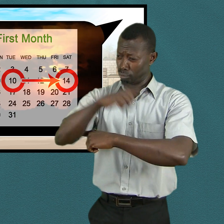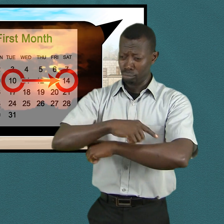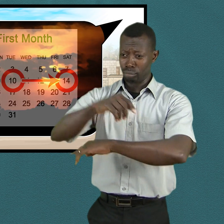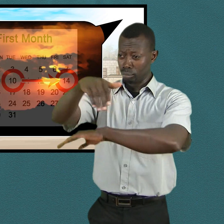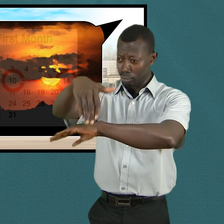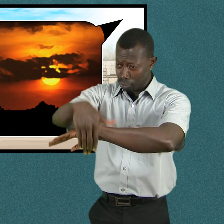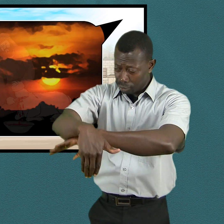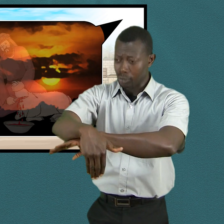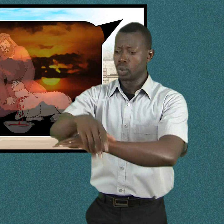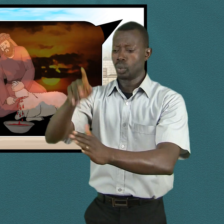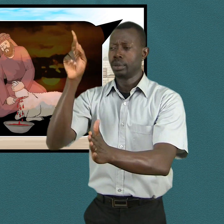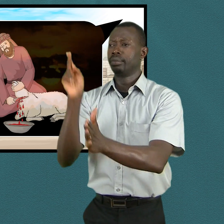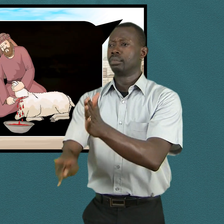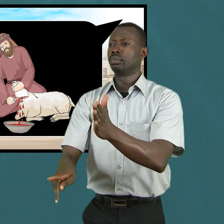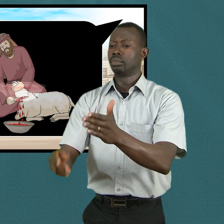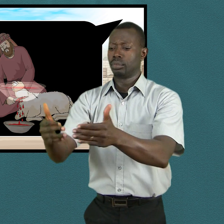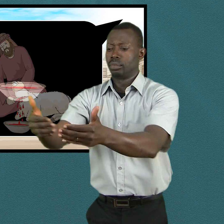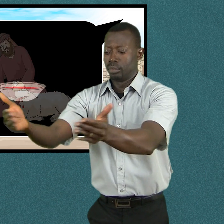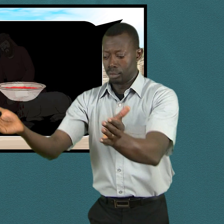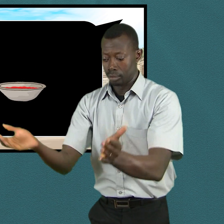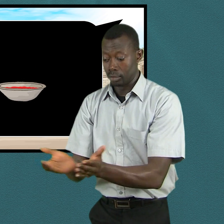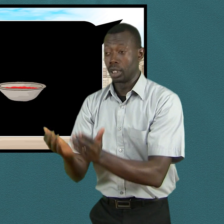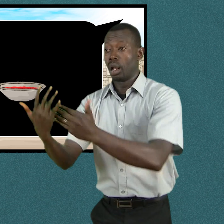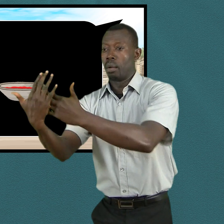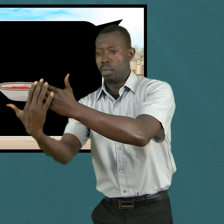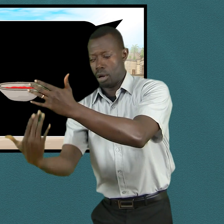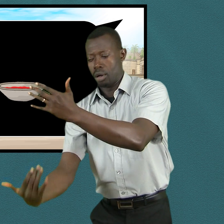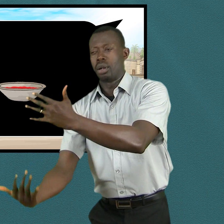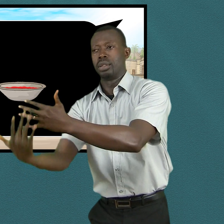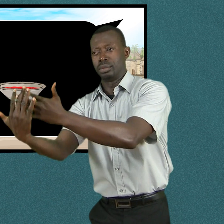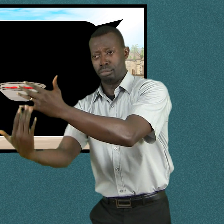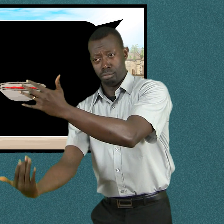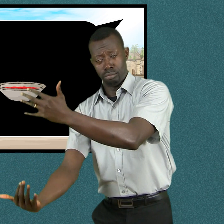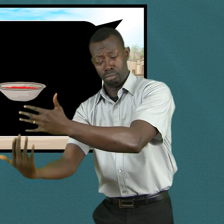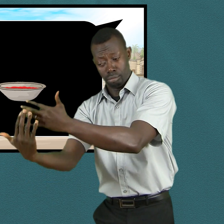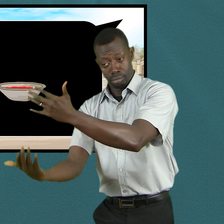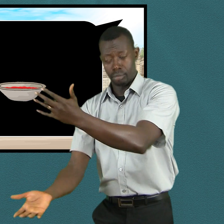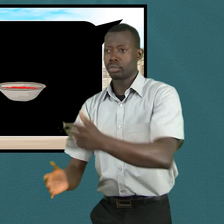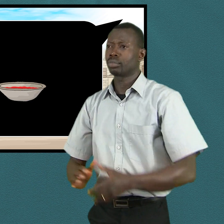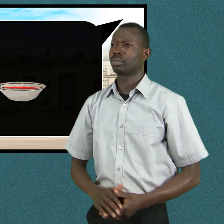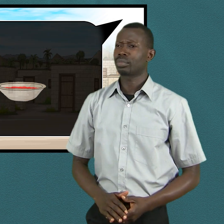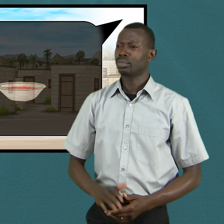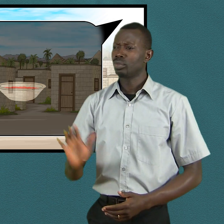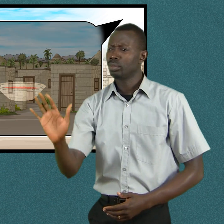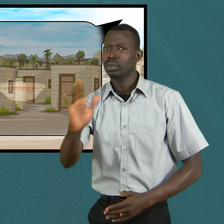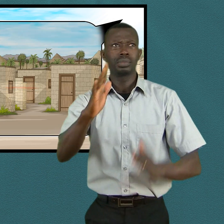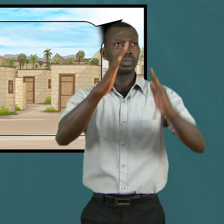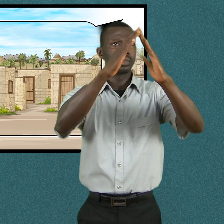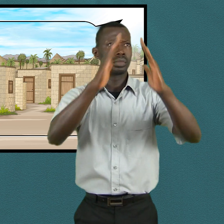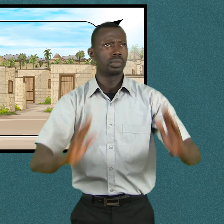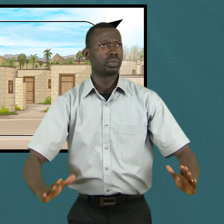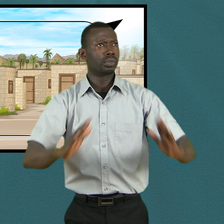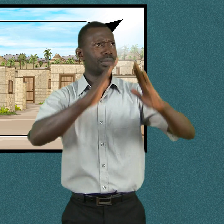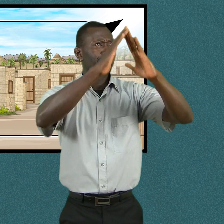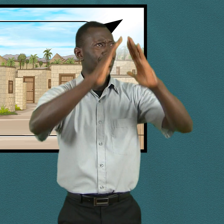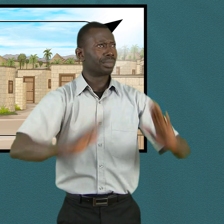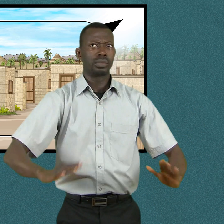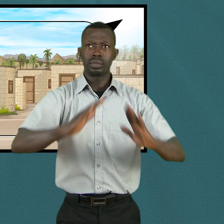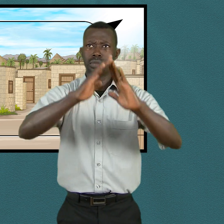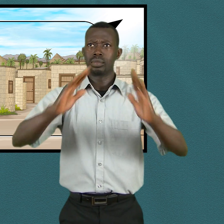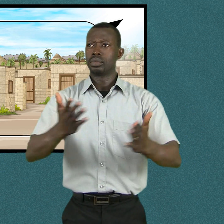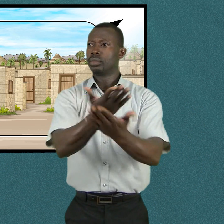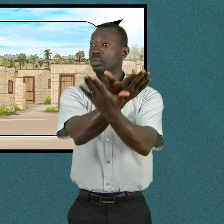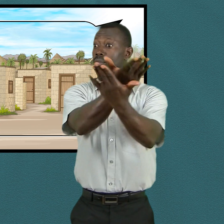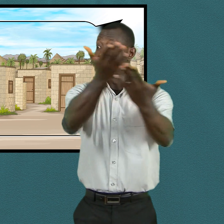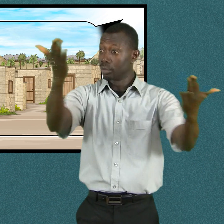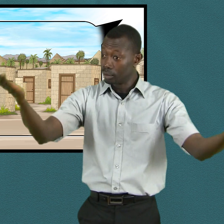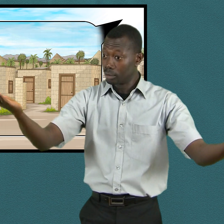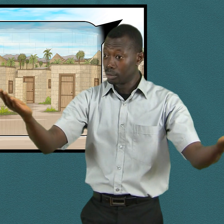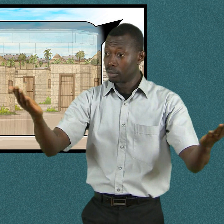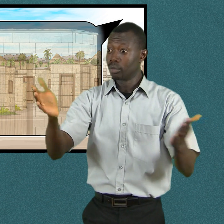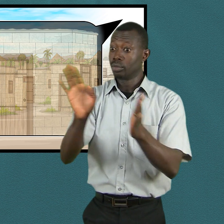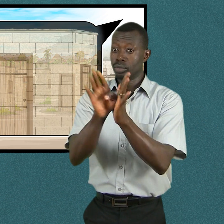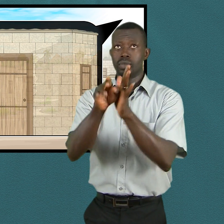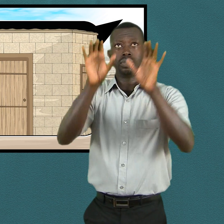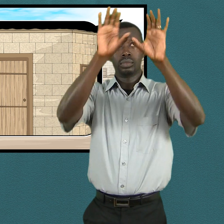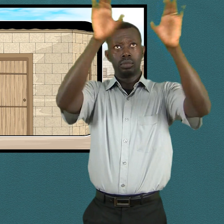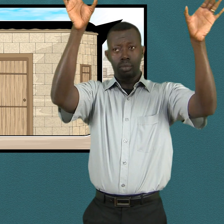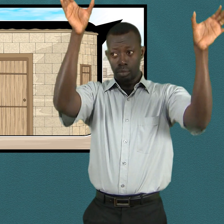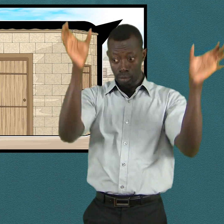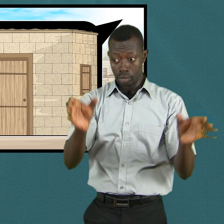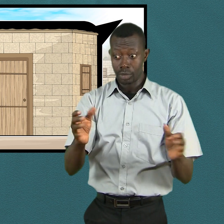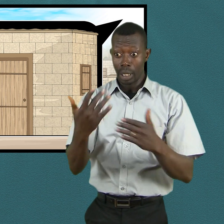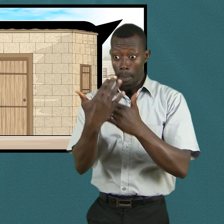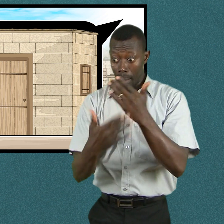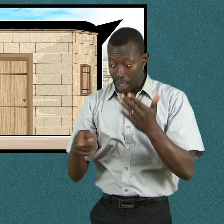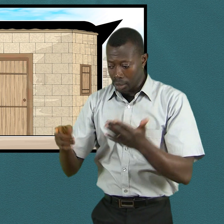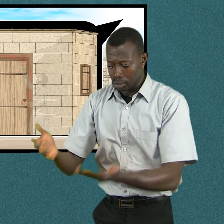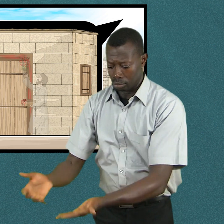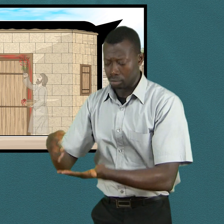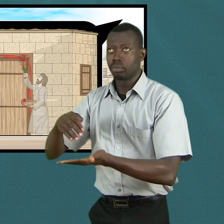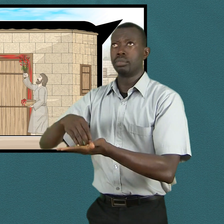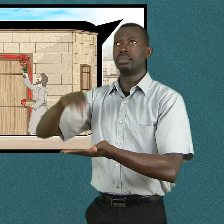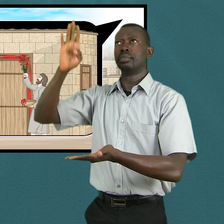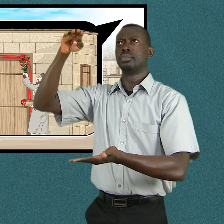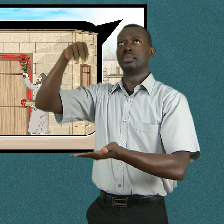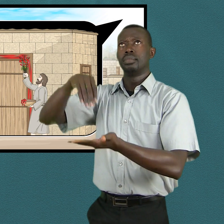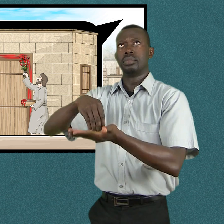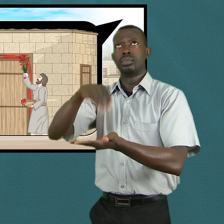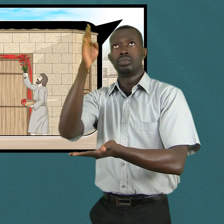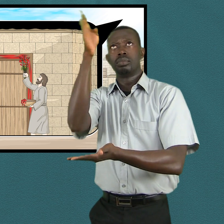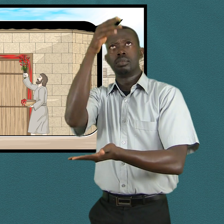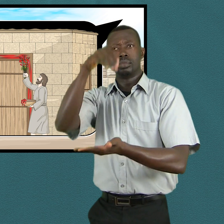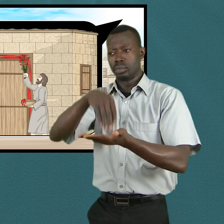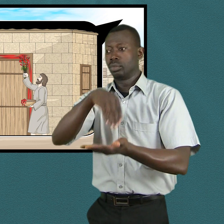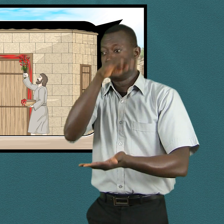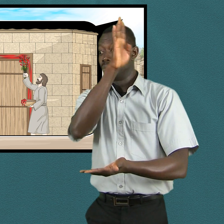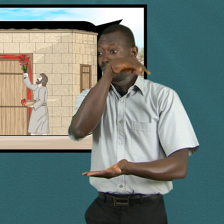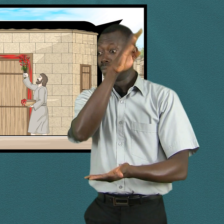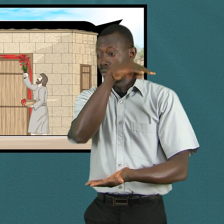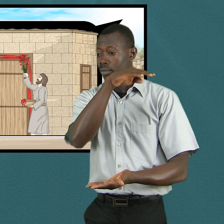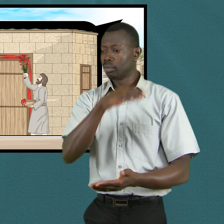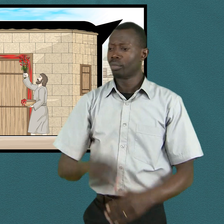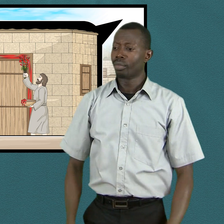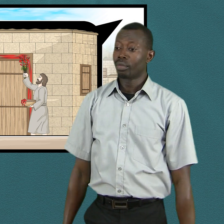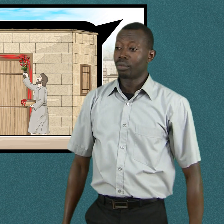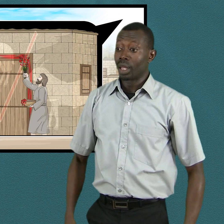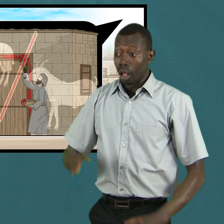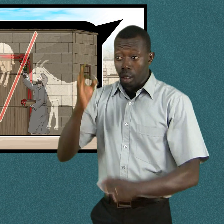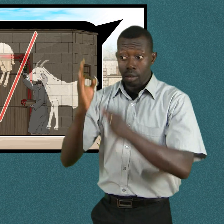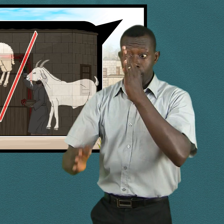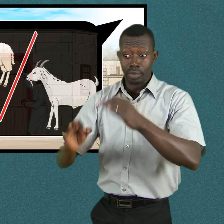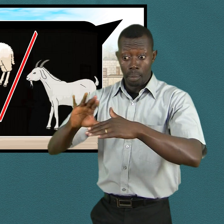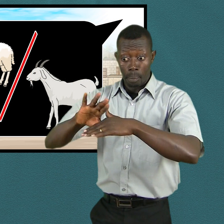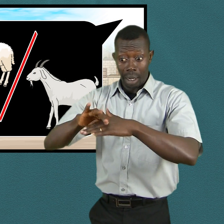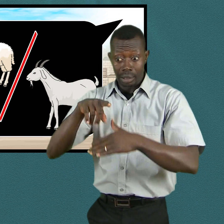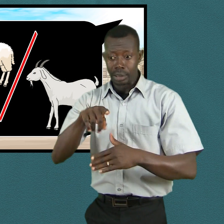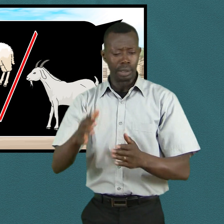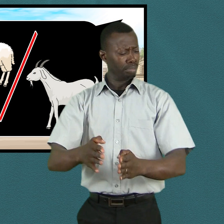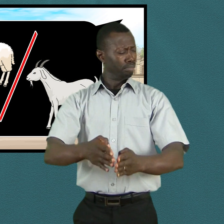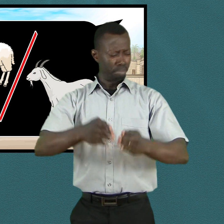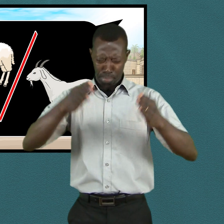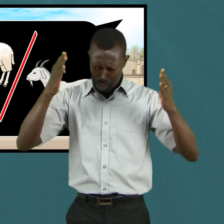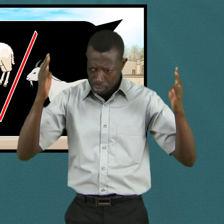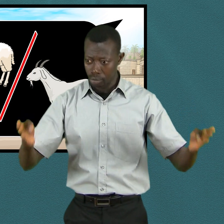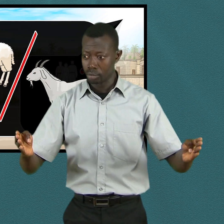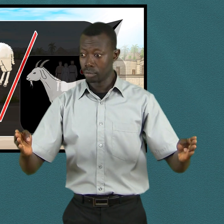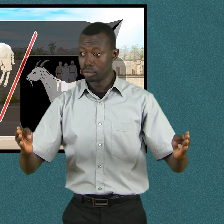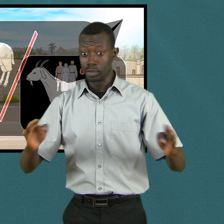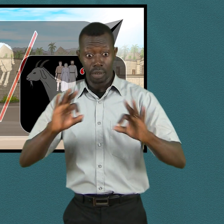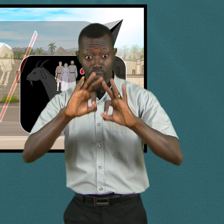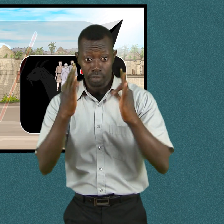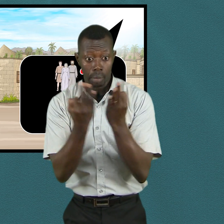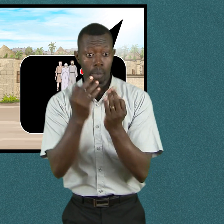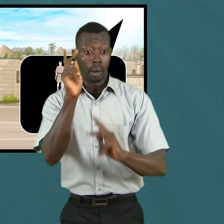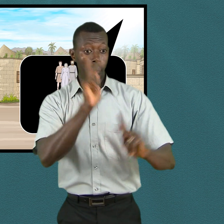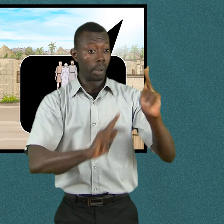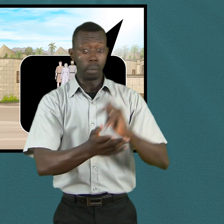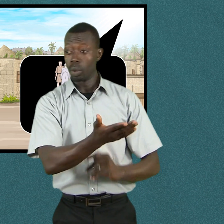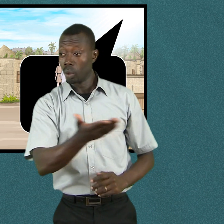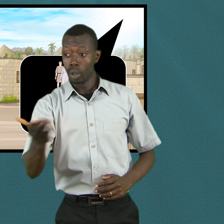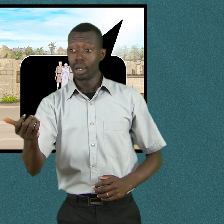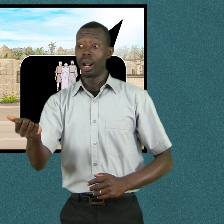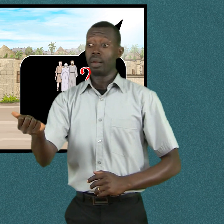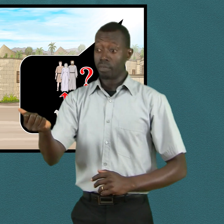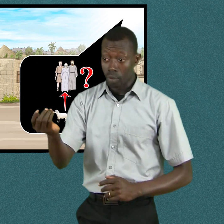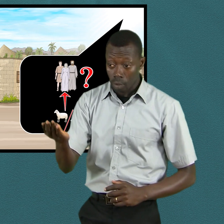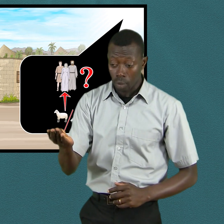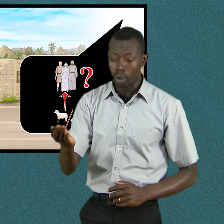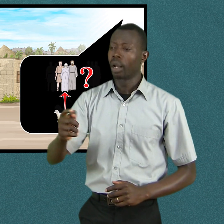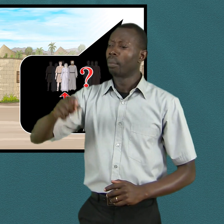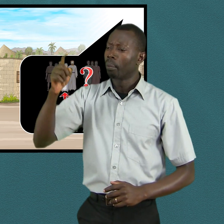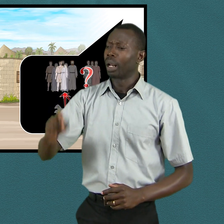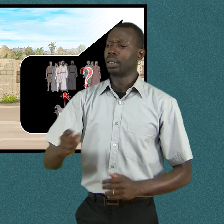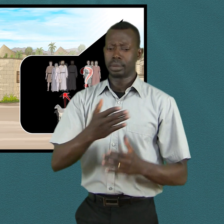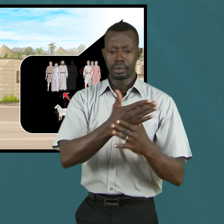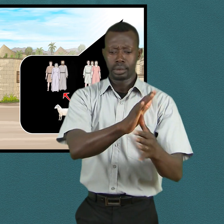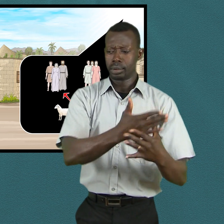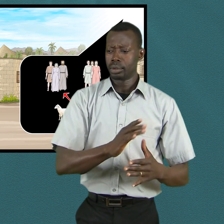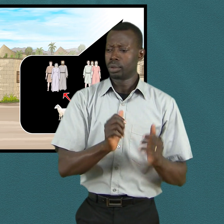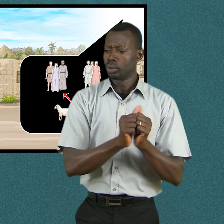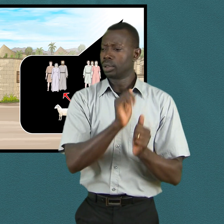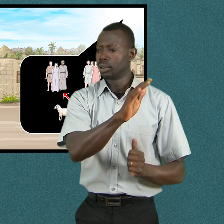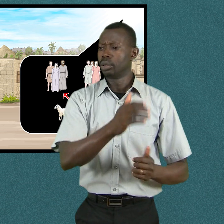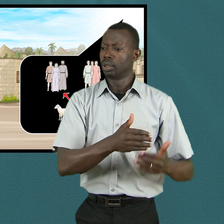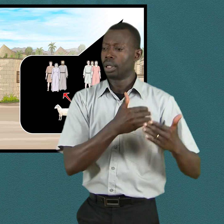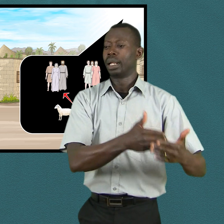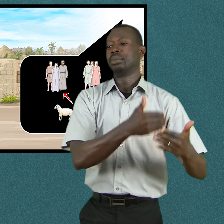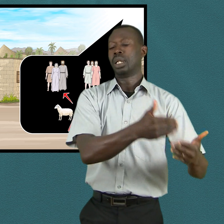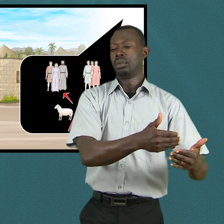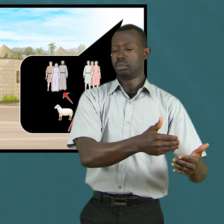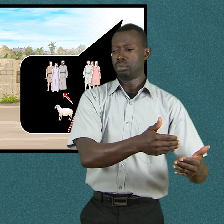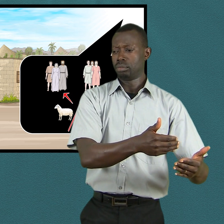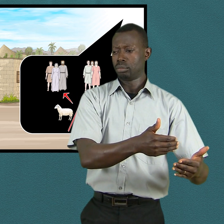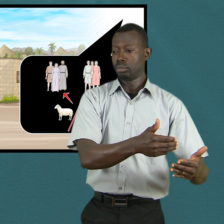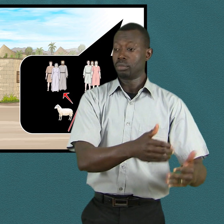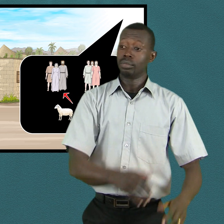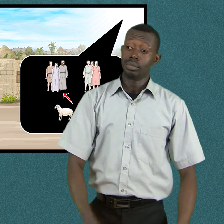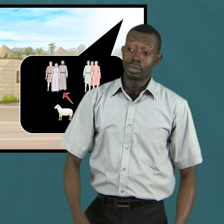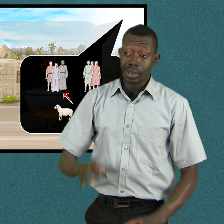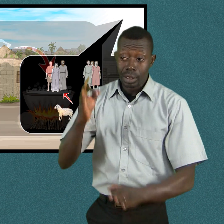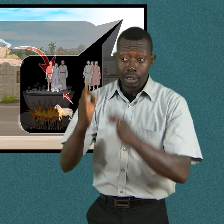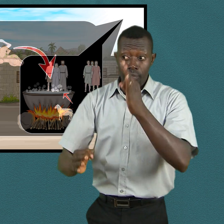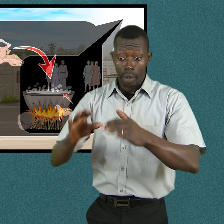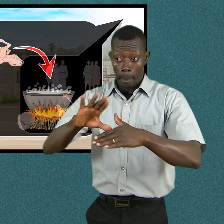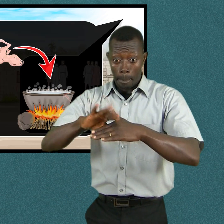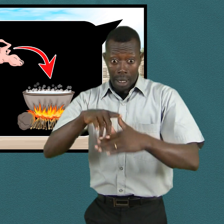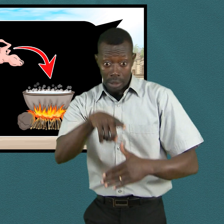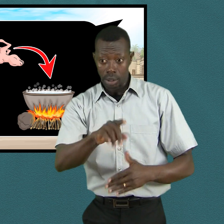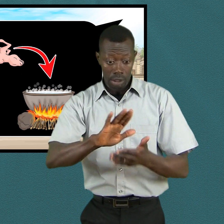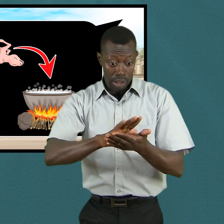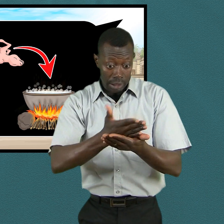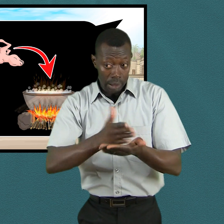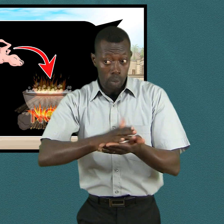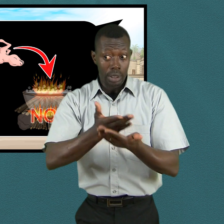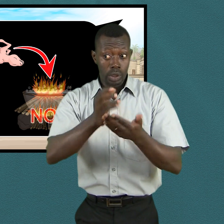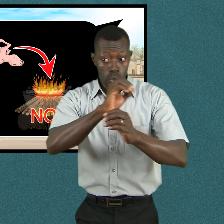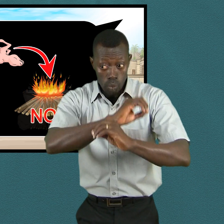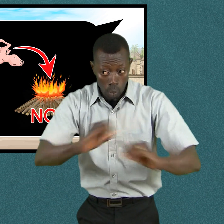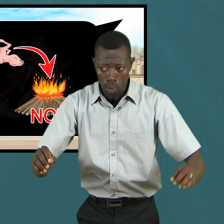They are to take some of the blood and put it on the sides and tops of the doorframes of the houses where they eat the lambs. They are to eat the meat that night, roasted over the fire, along with unleavened bread and bitter herbs.